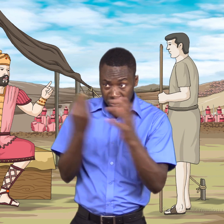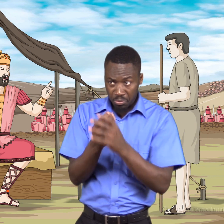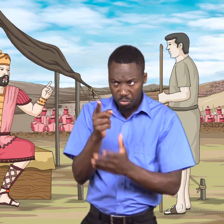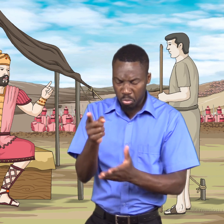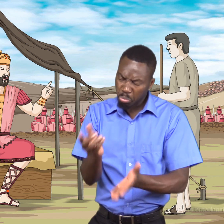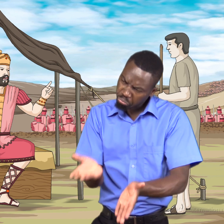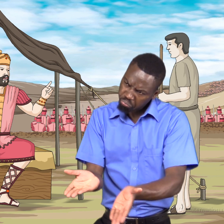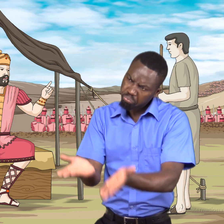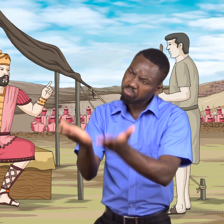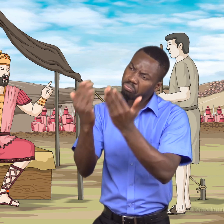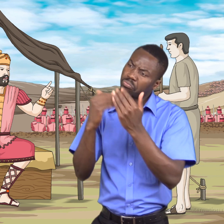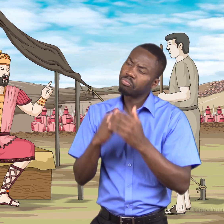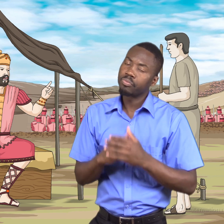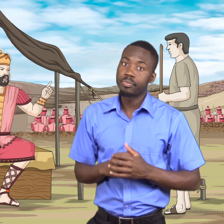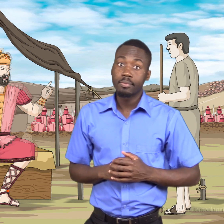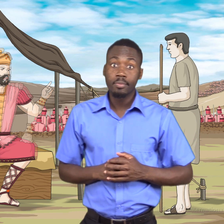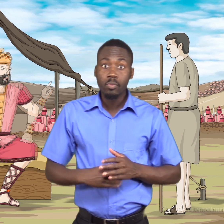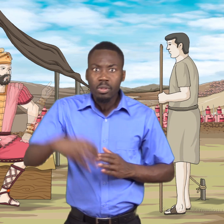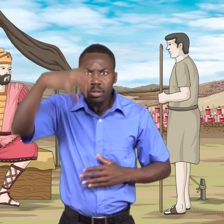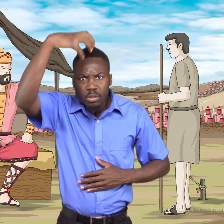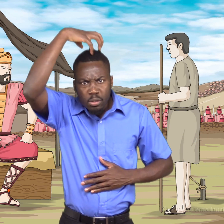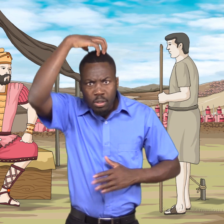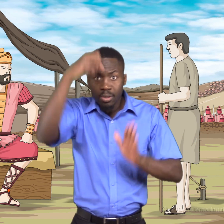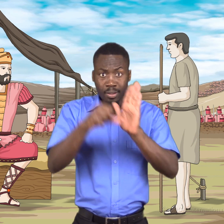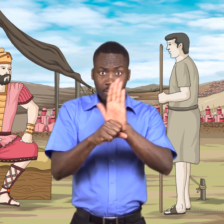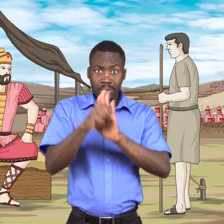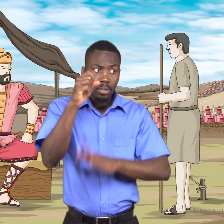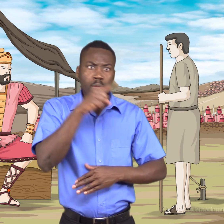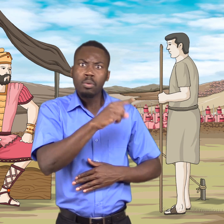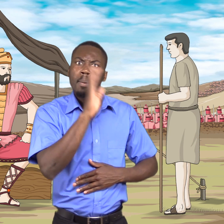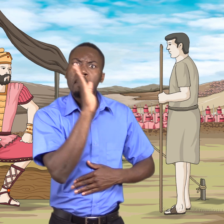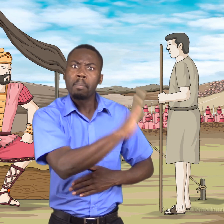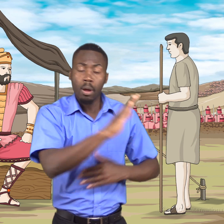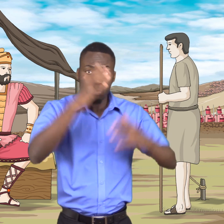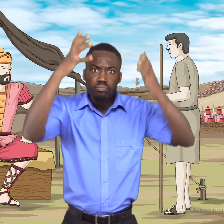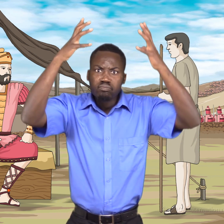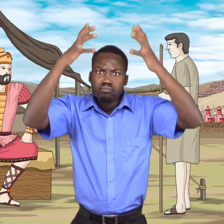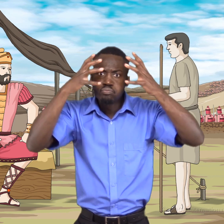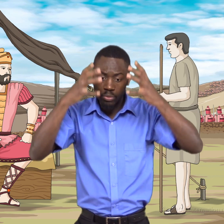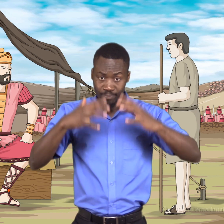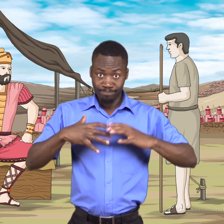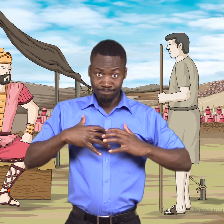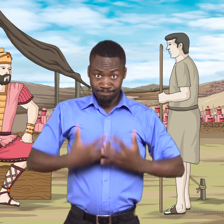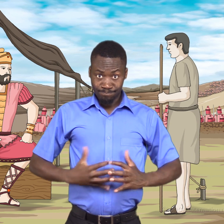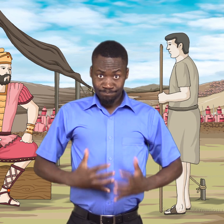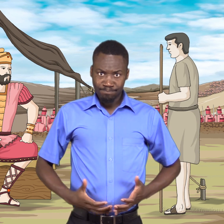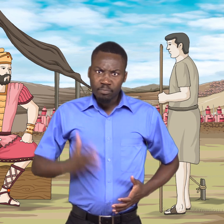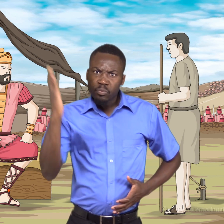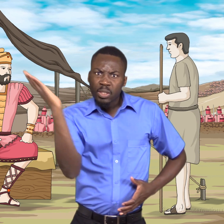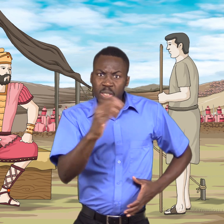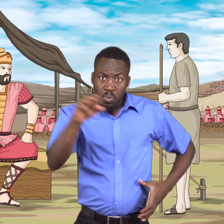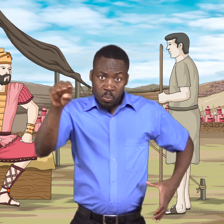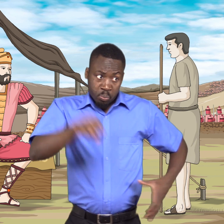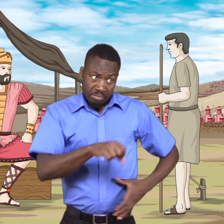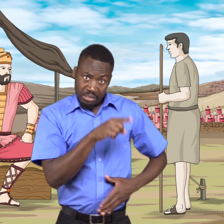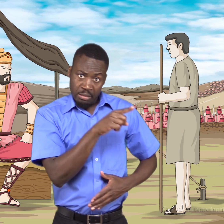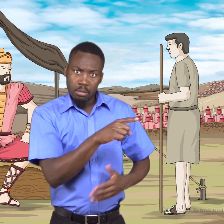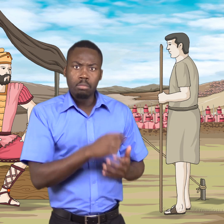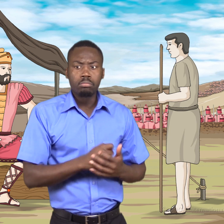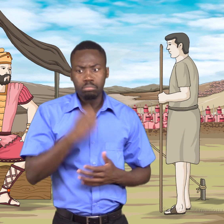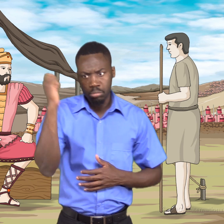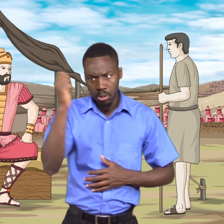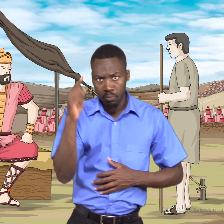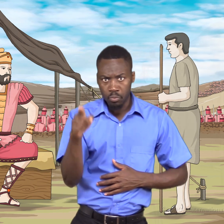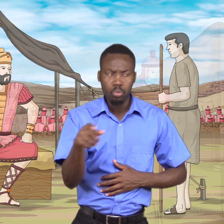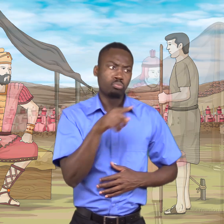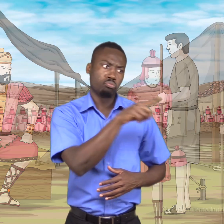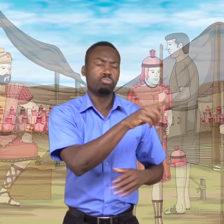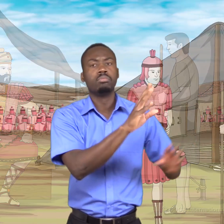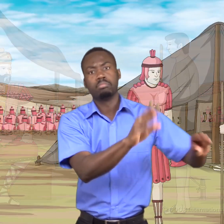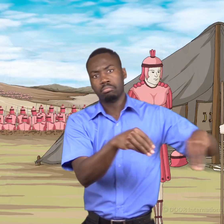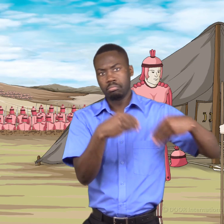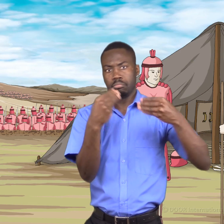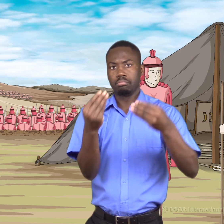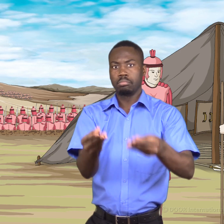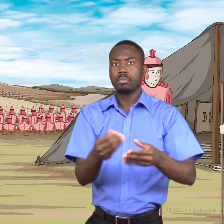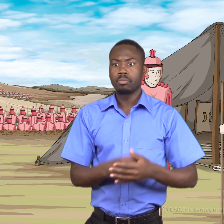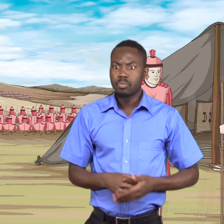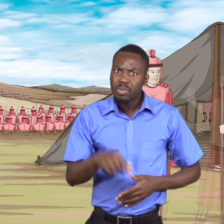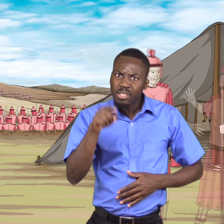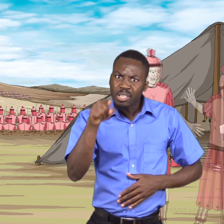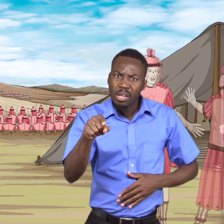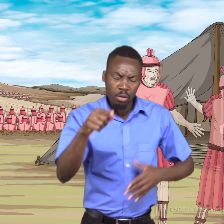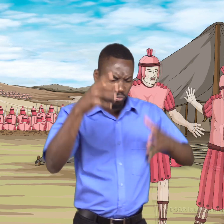“Go,” said Saul, “and may the LORD be with you.”